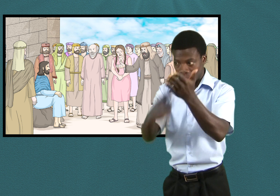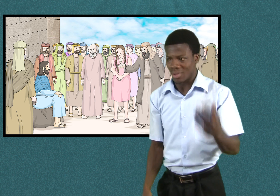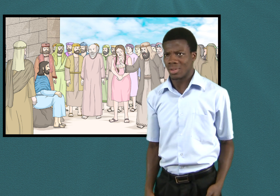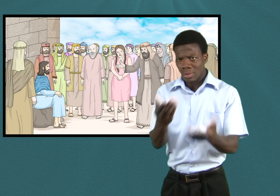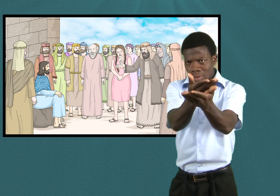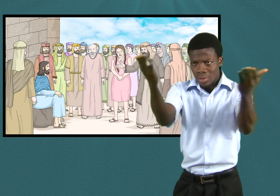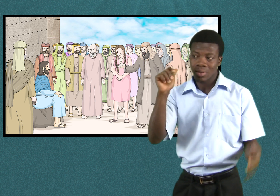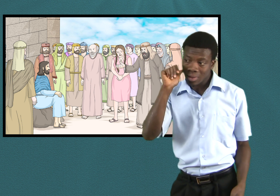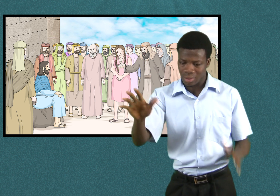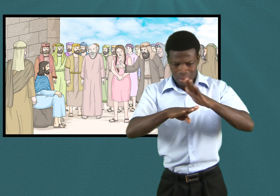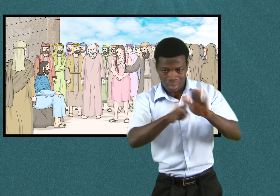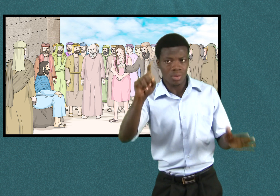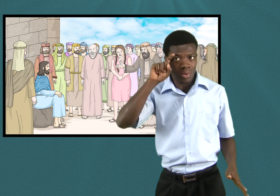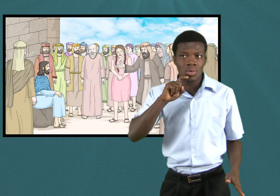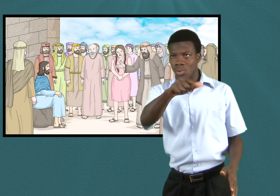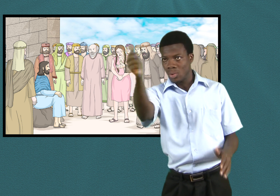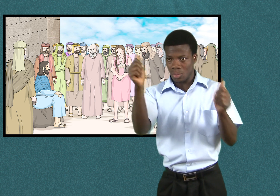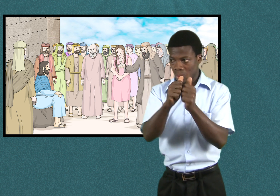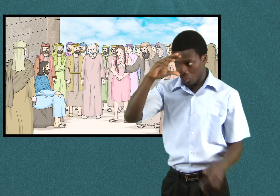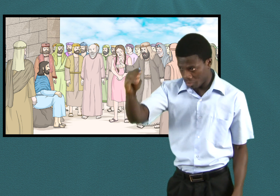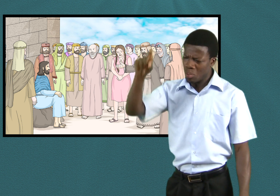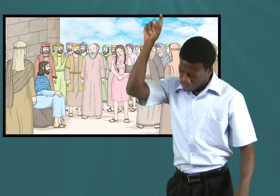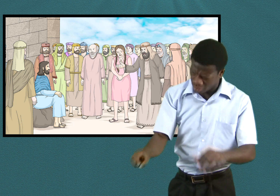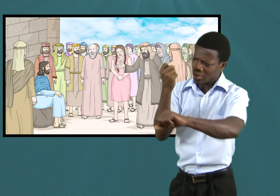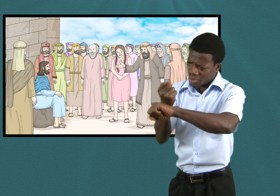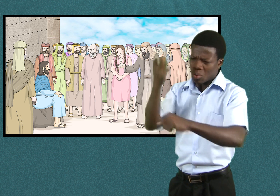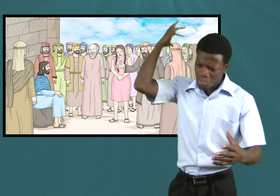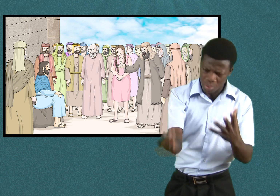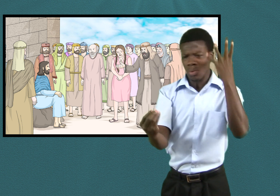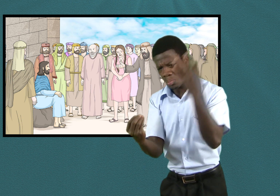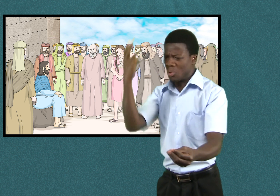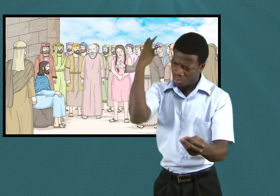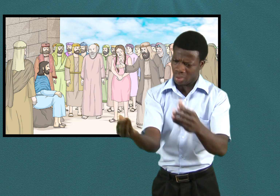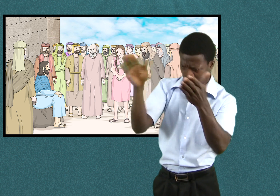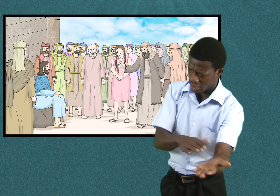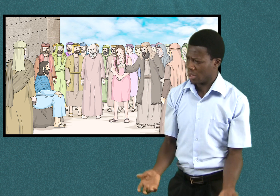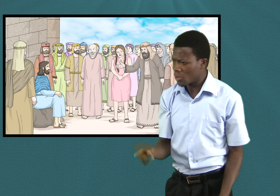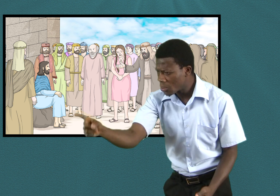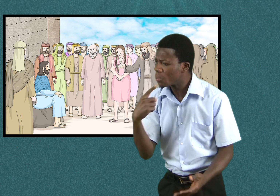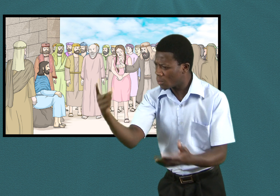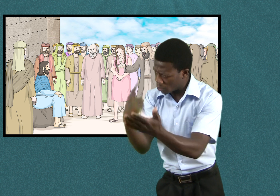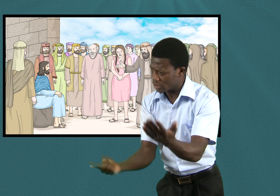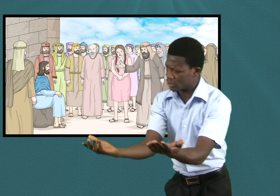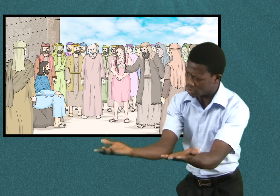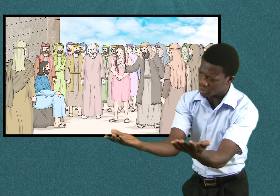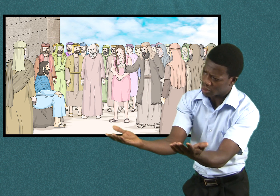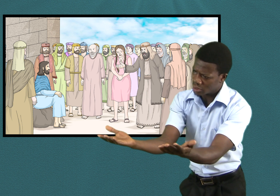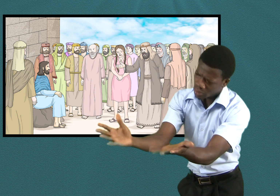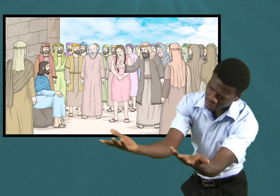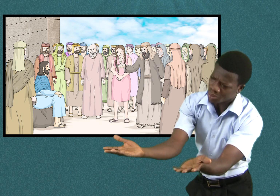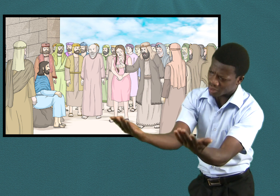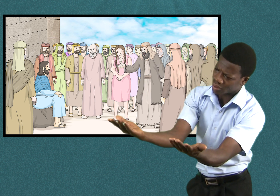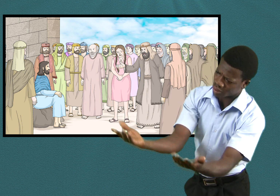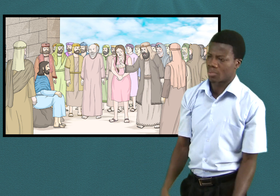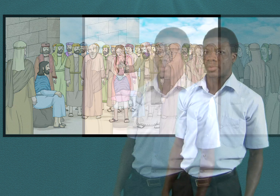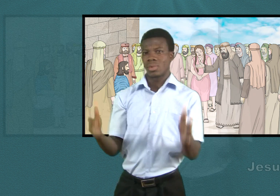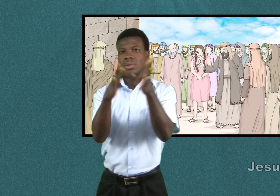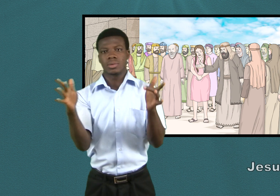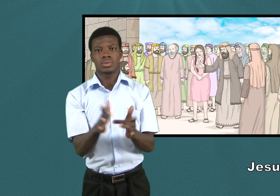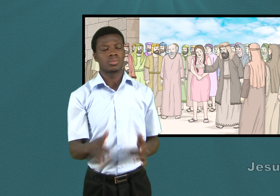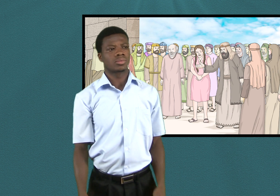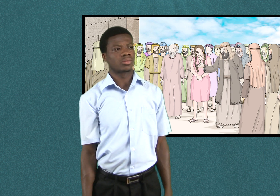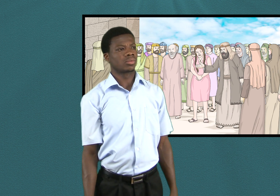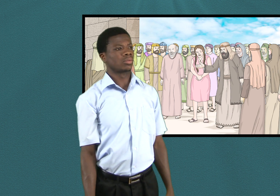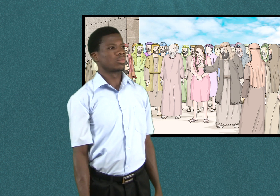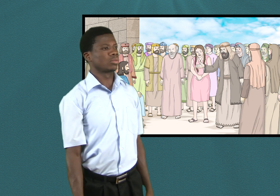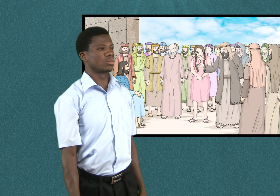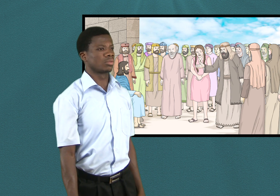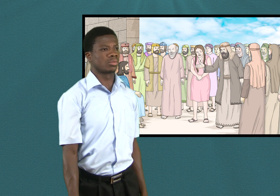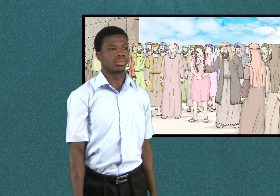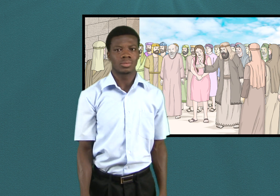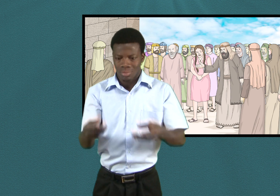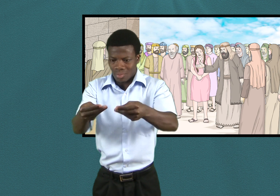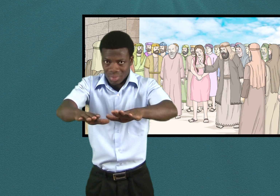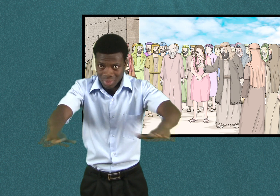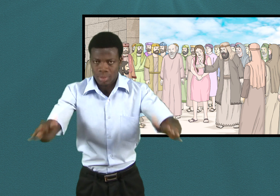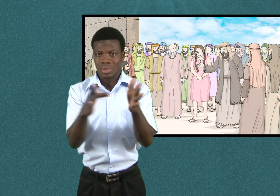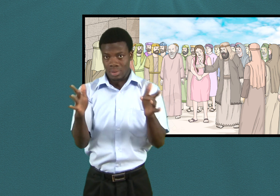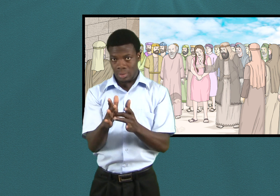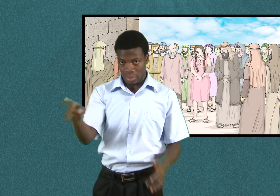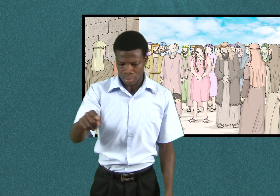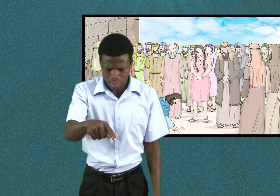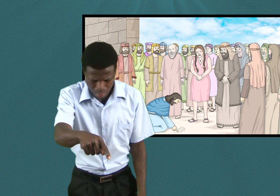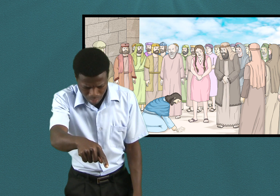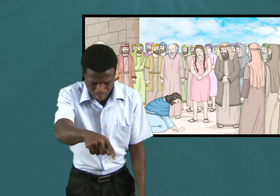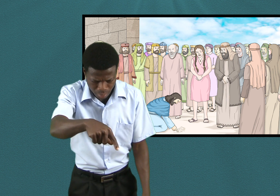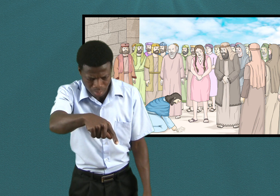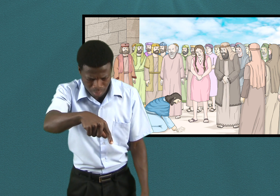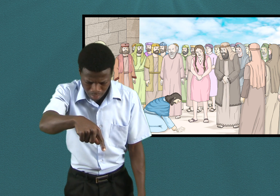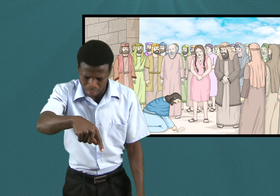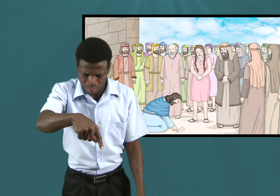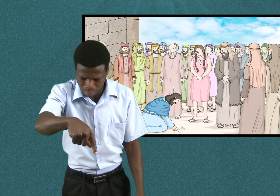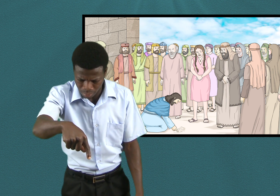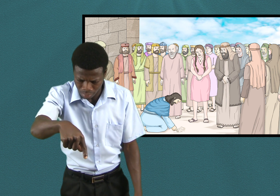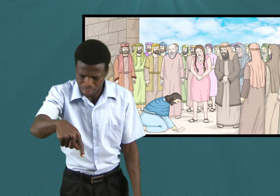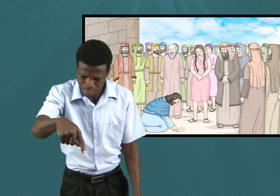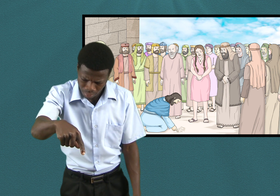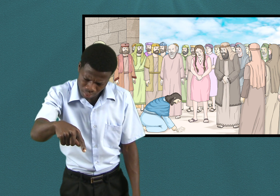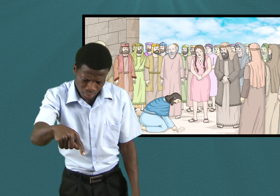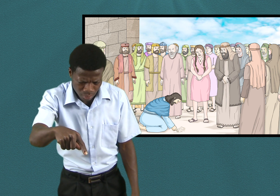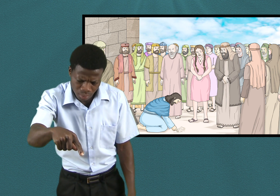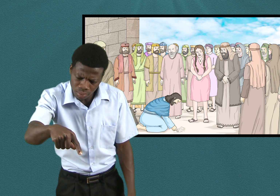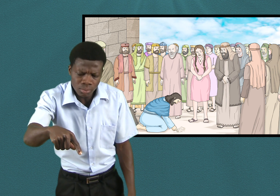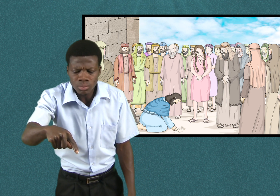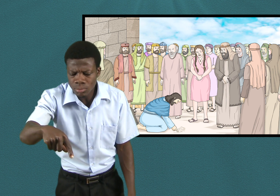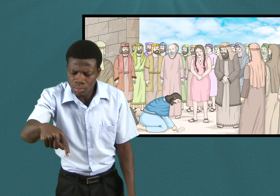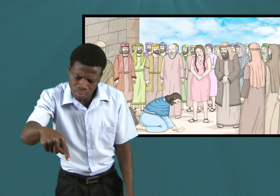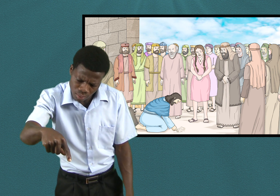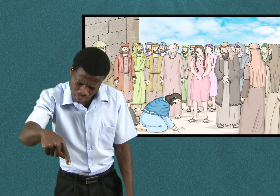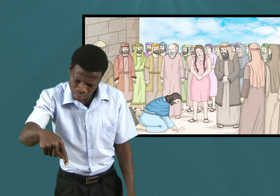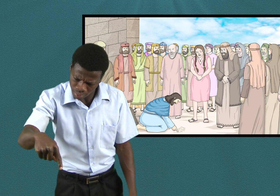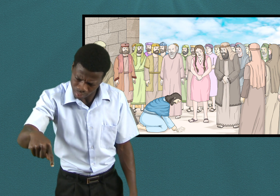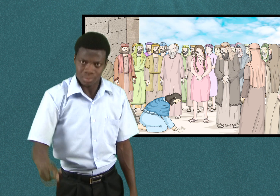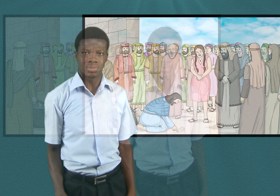They said this to test Him, in order to have a basis for accusing Him.